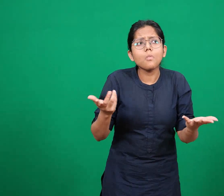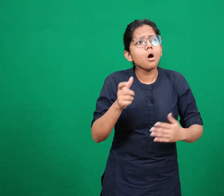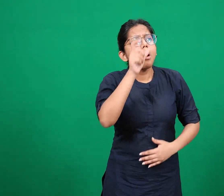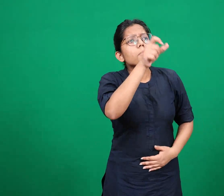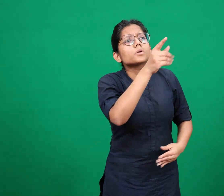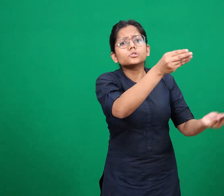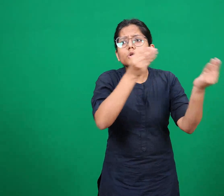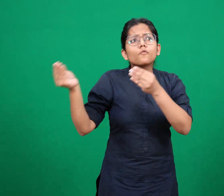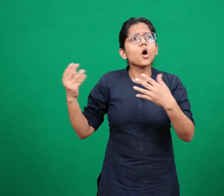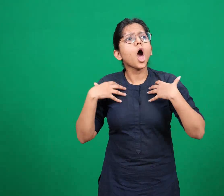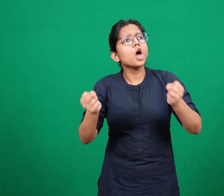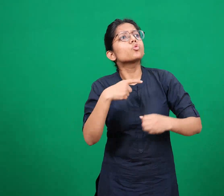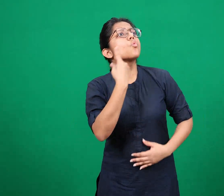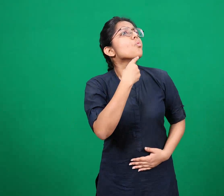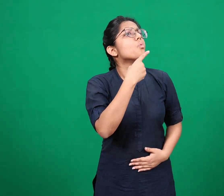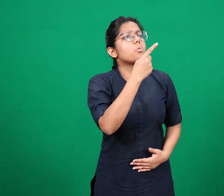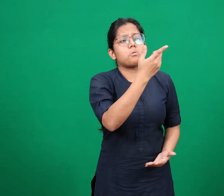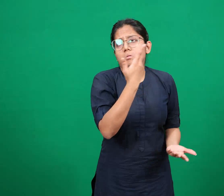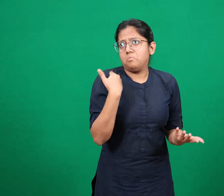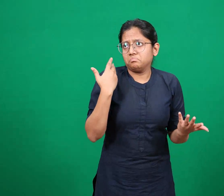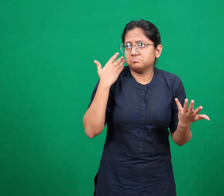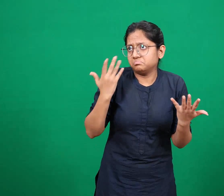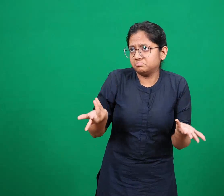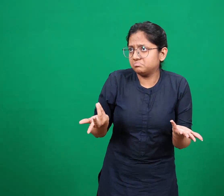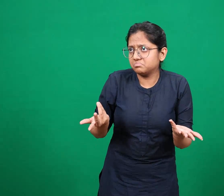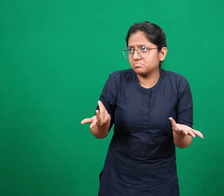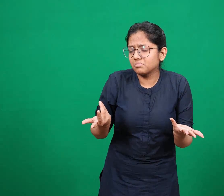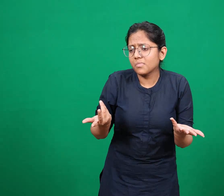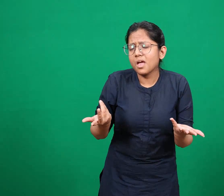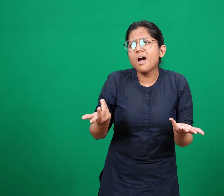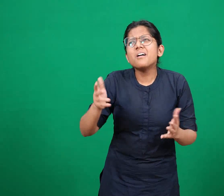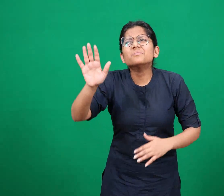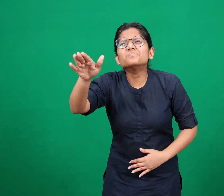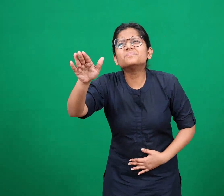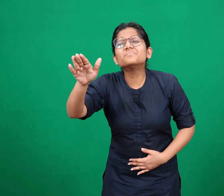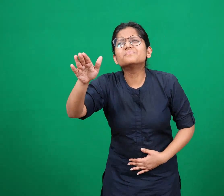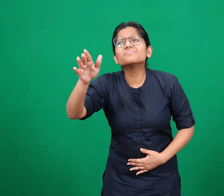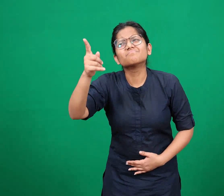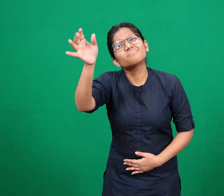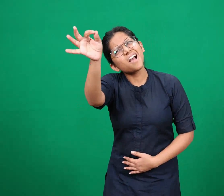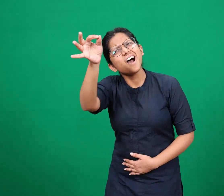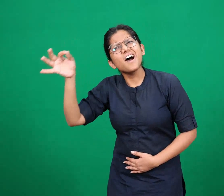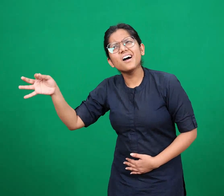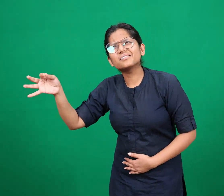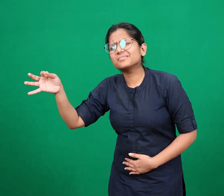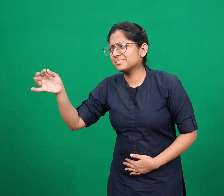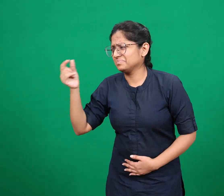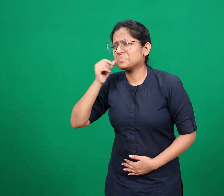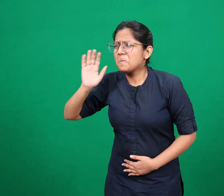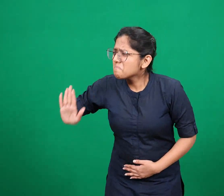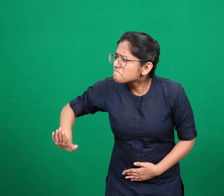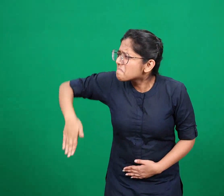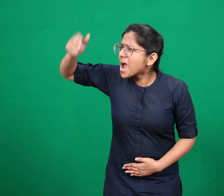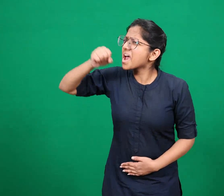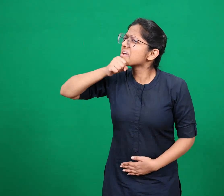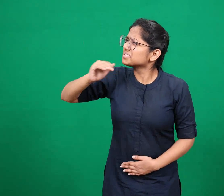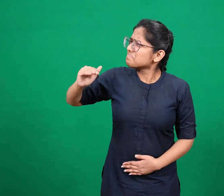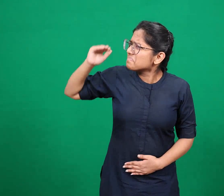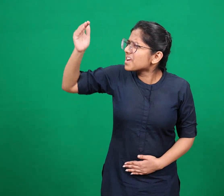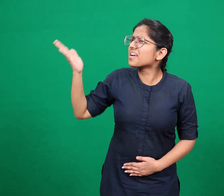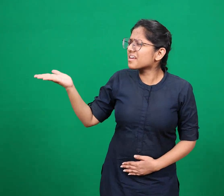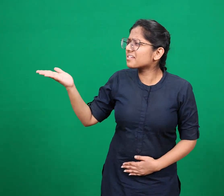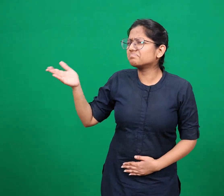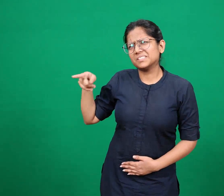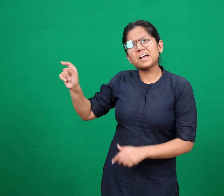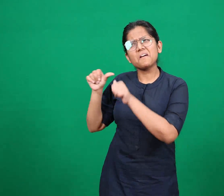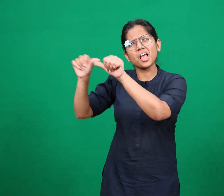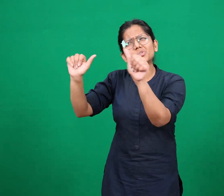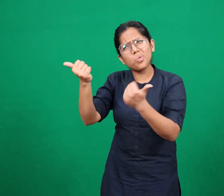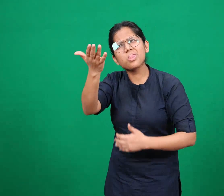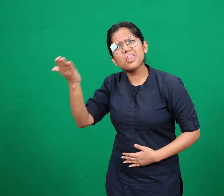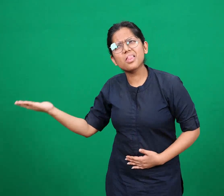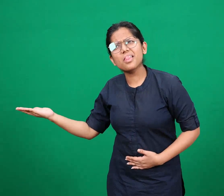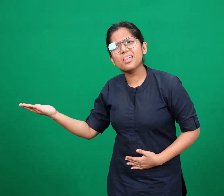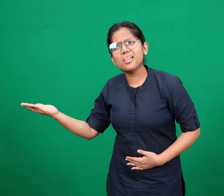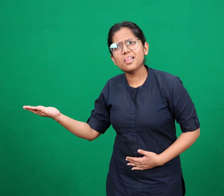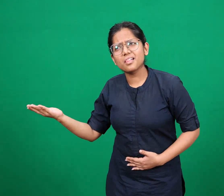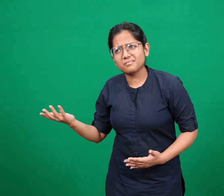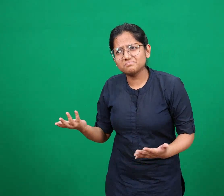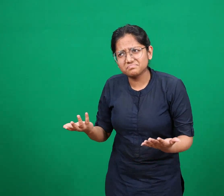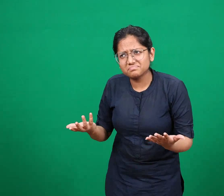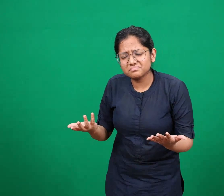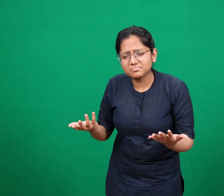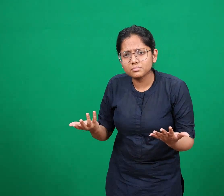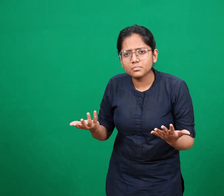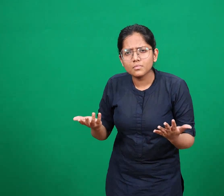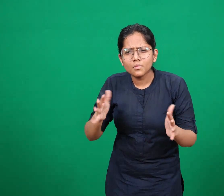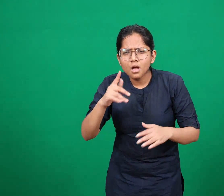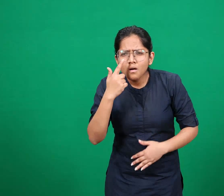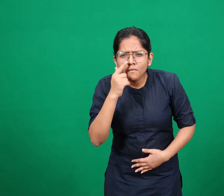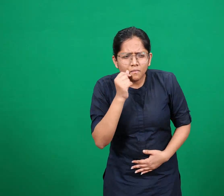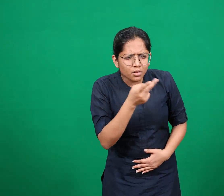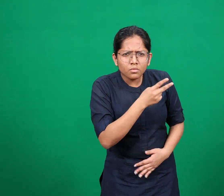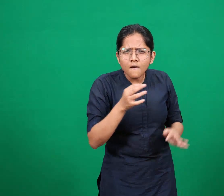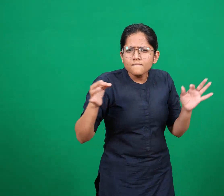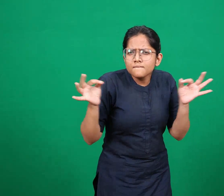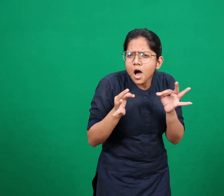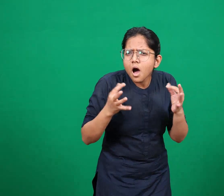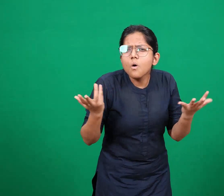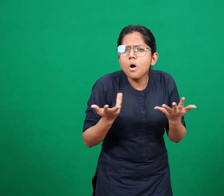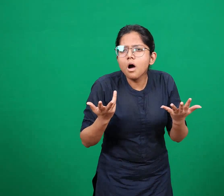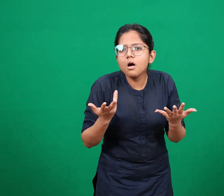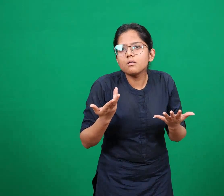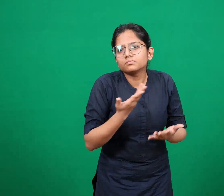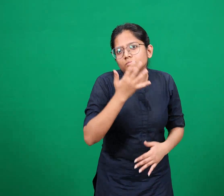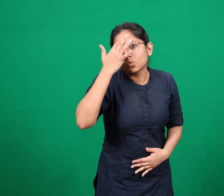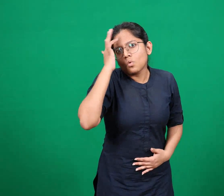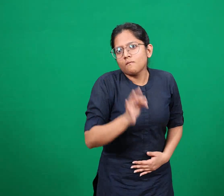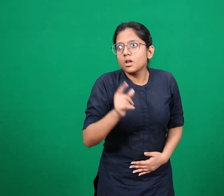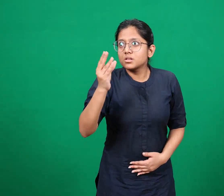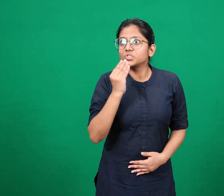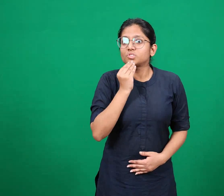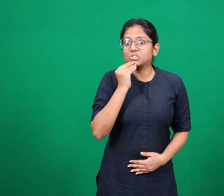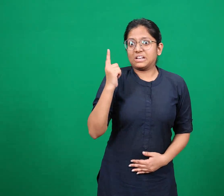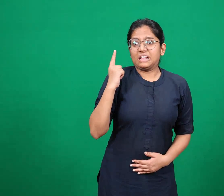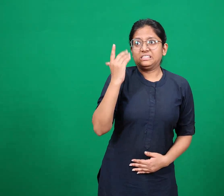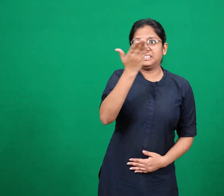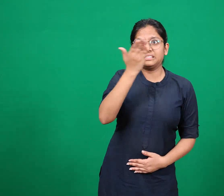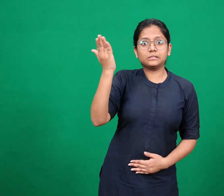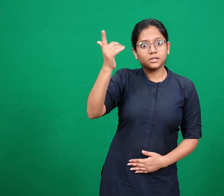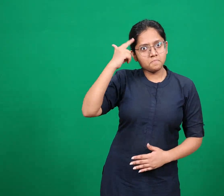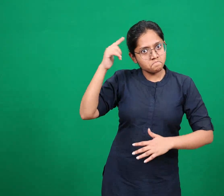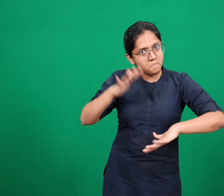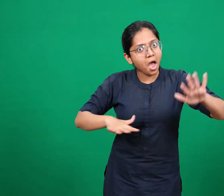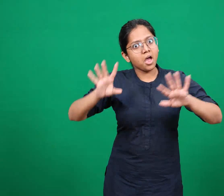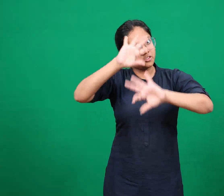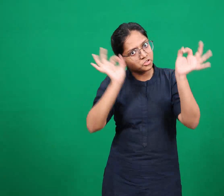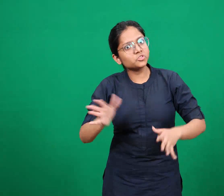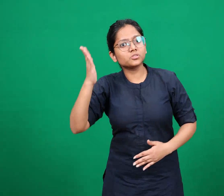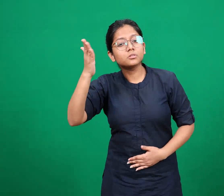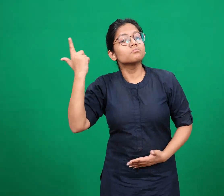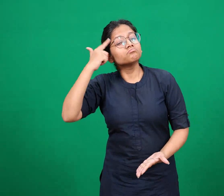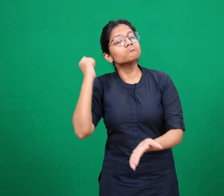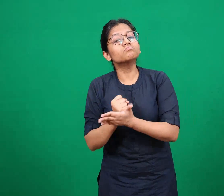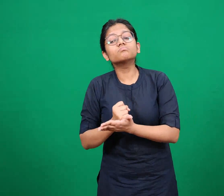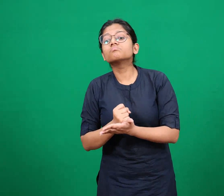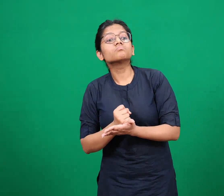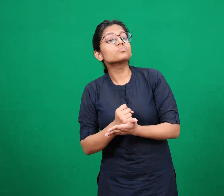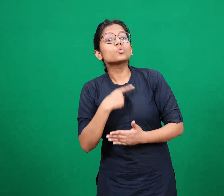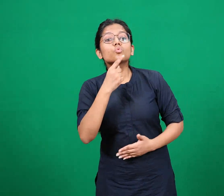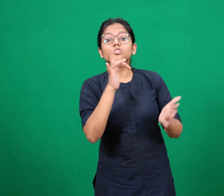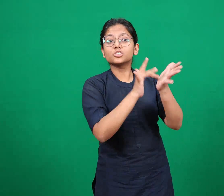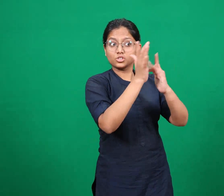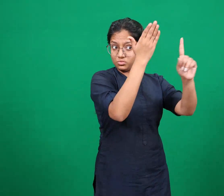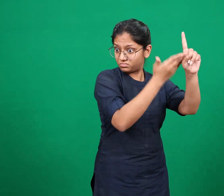He is old enough to speak for himself." His parents said this because they were afraid of the Jews.